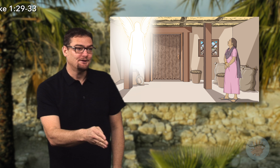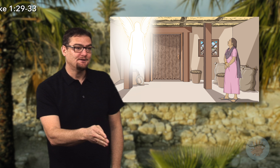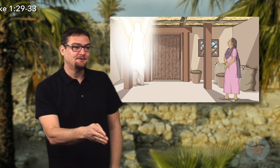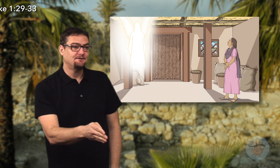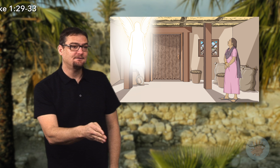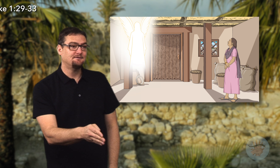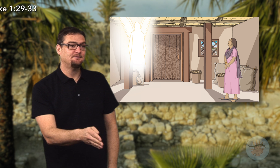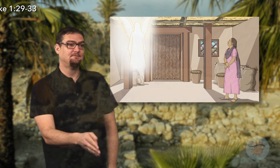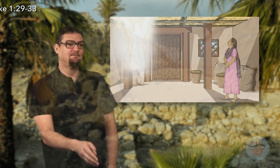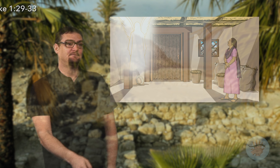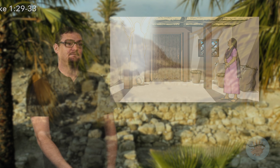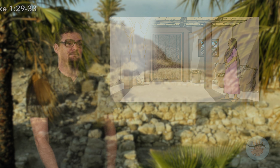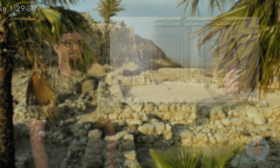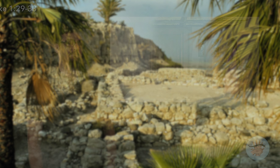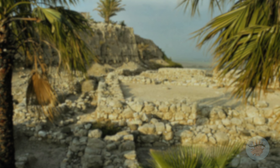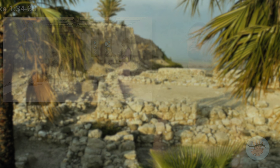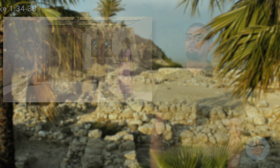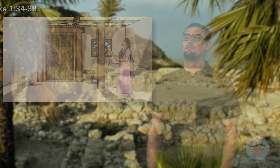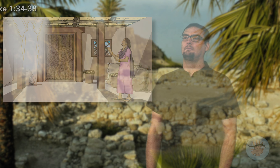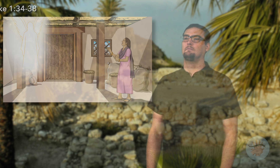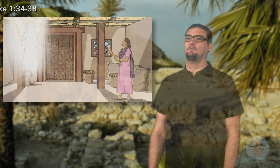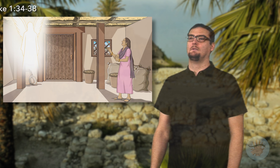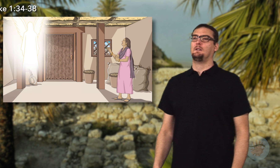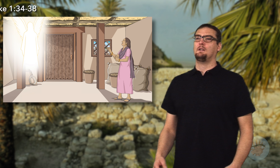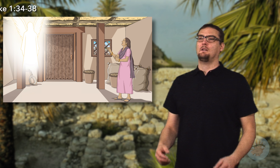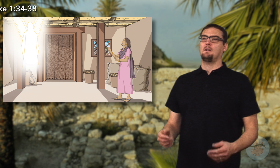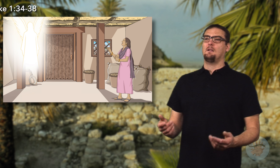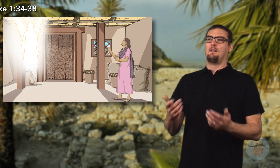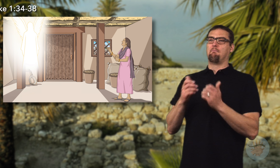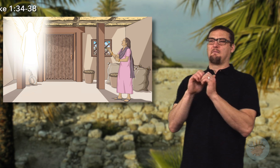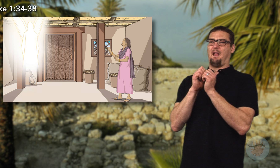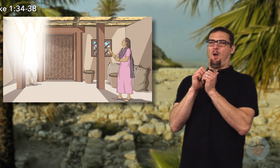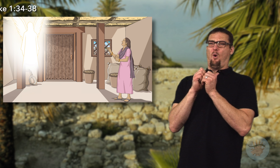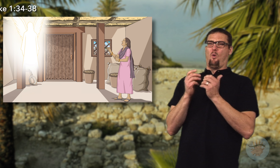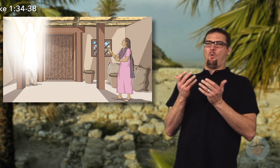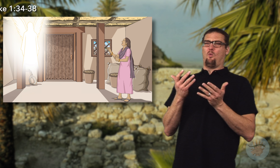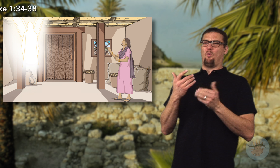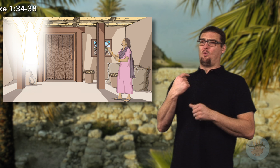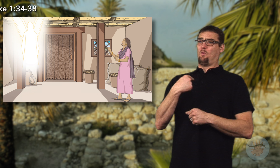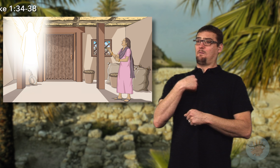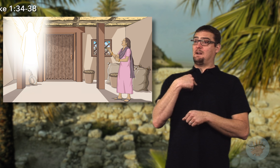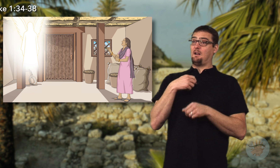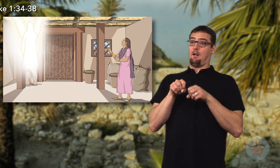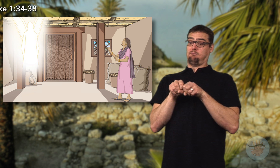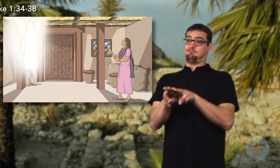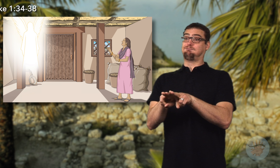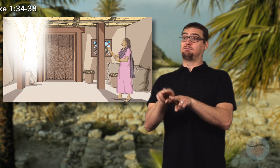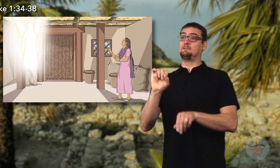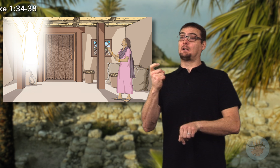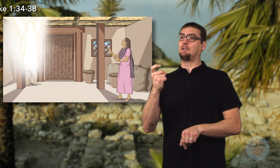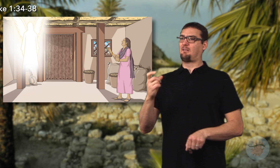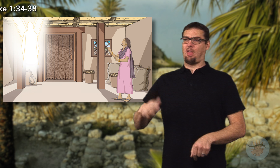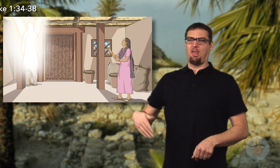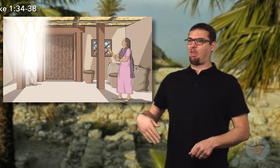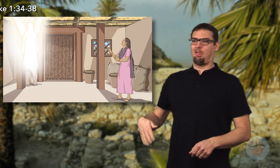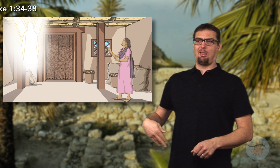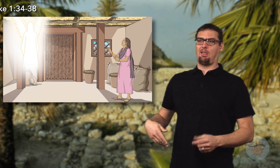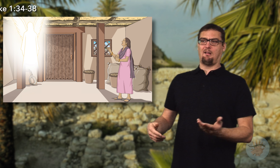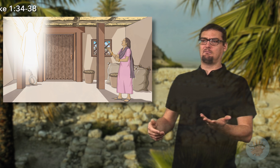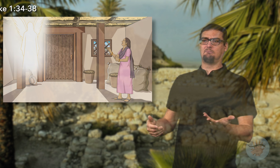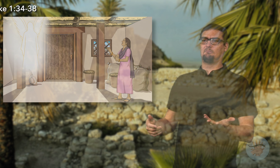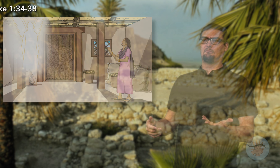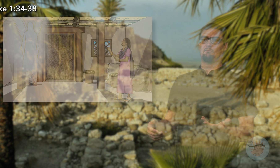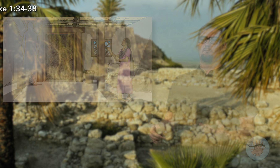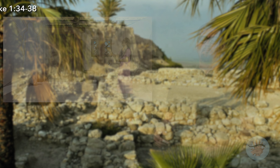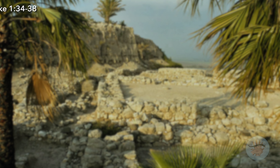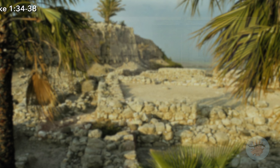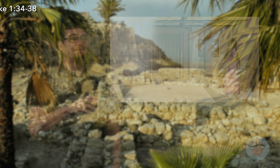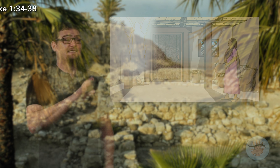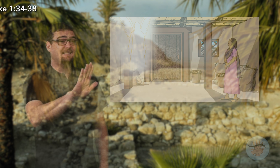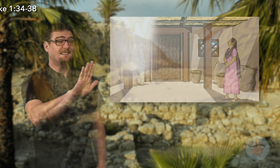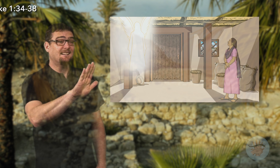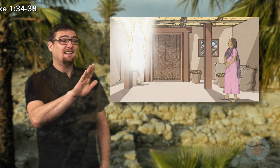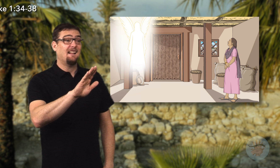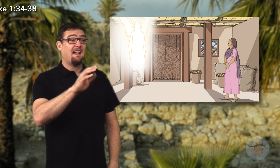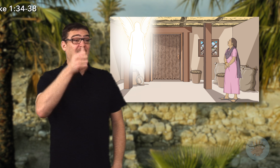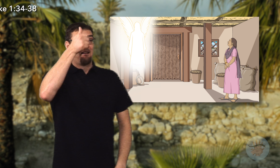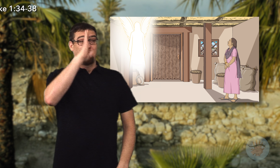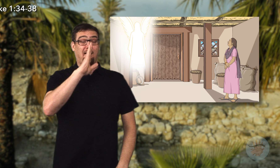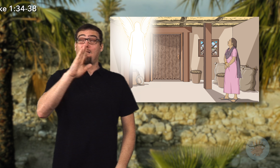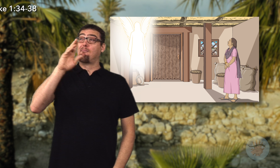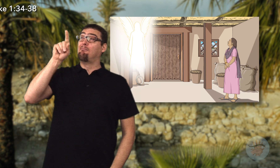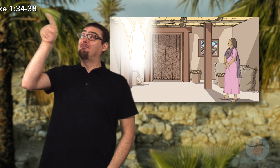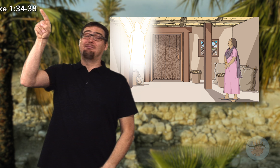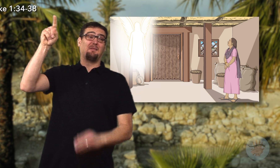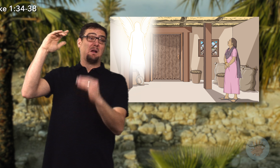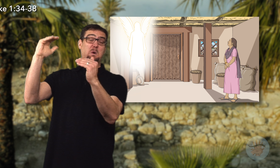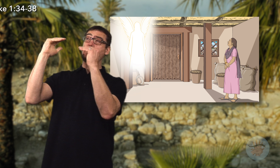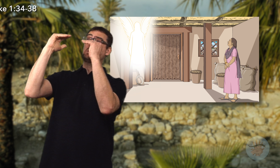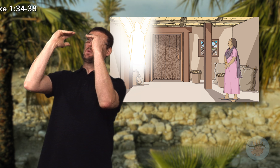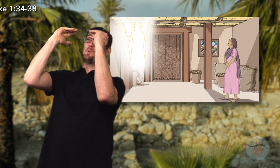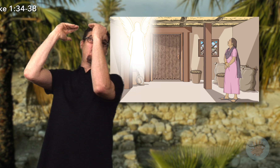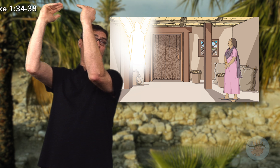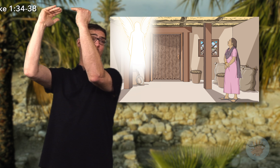“How can this be,” Mary asked the angel, “since I am a virgin?”